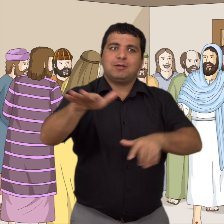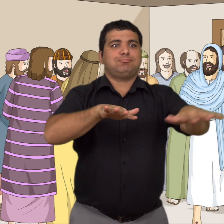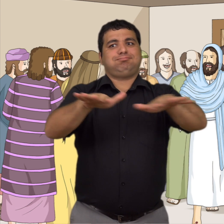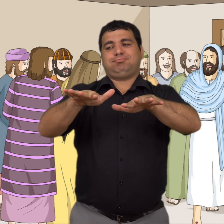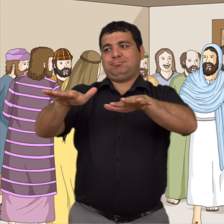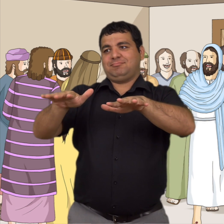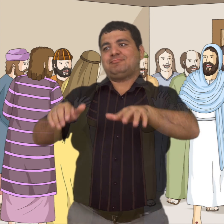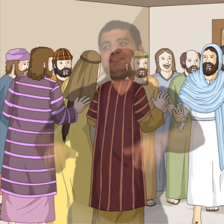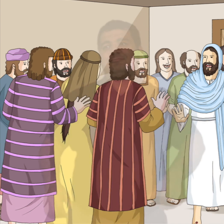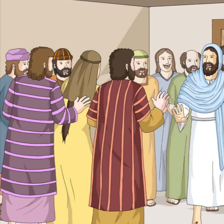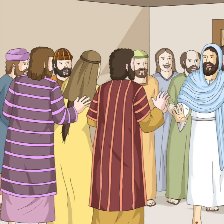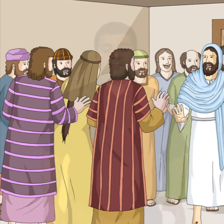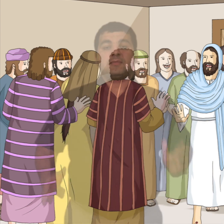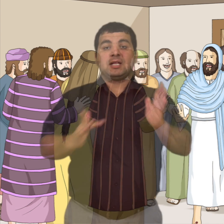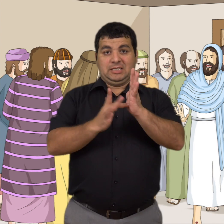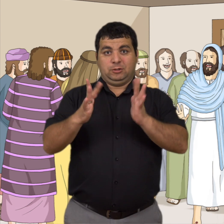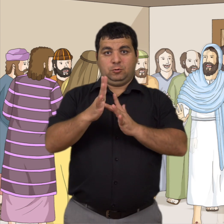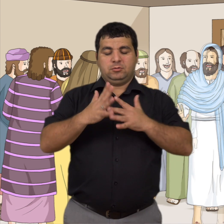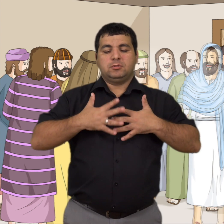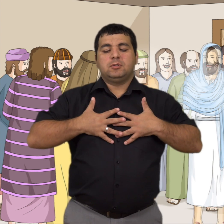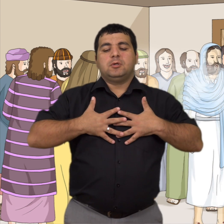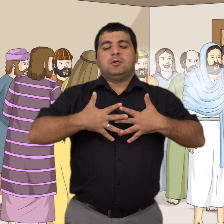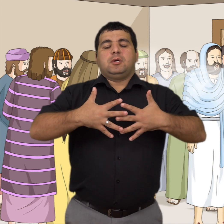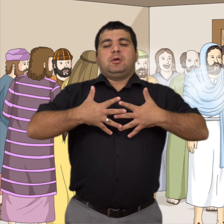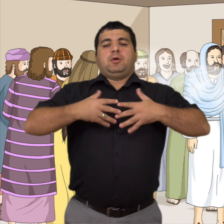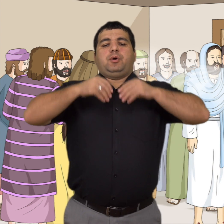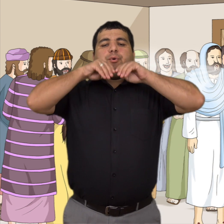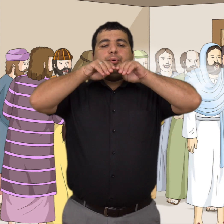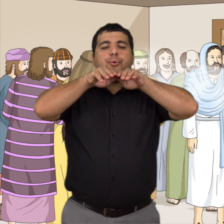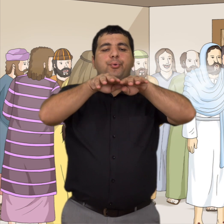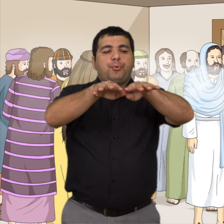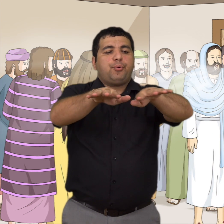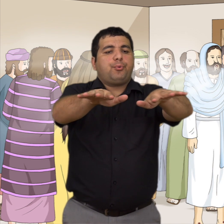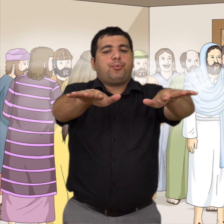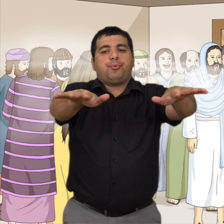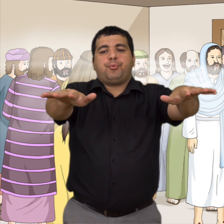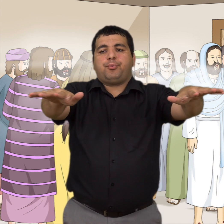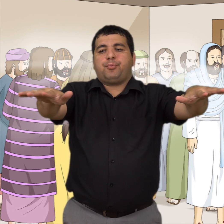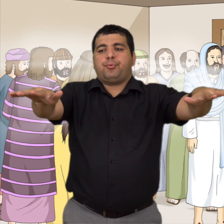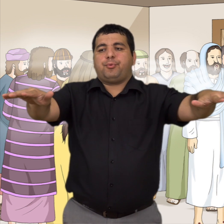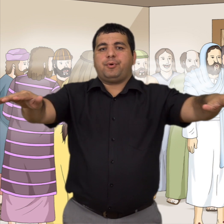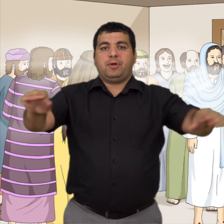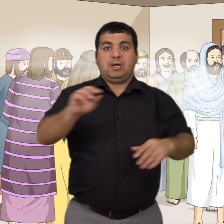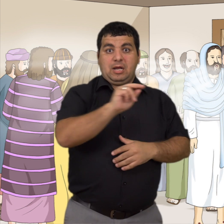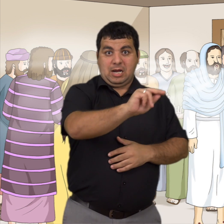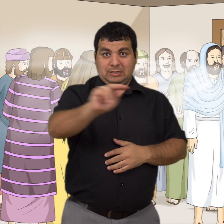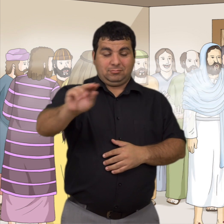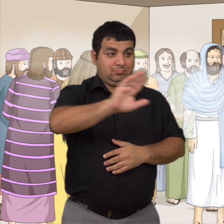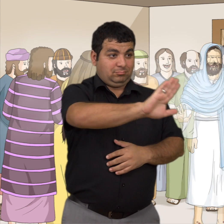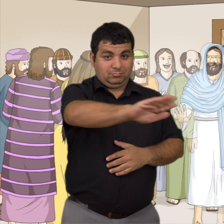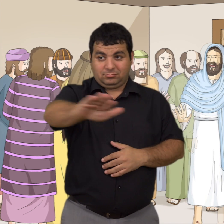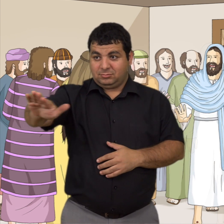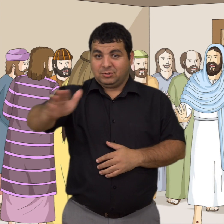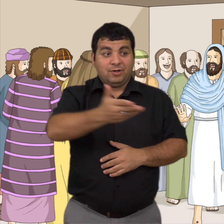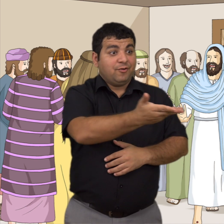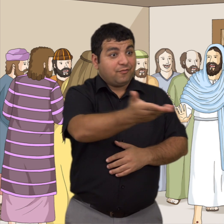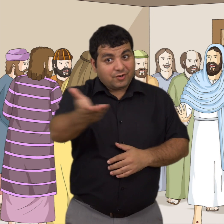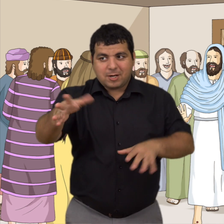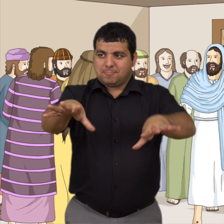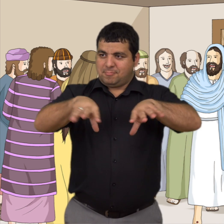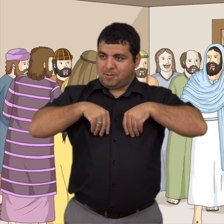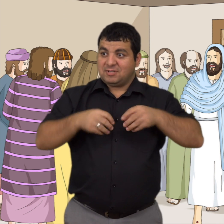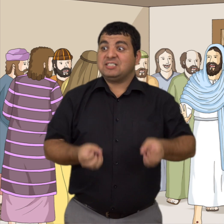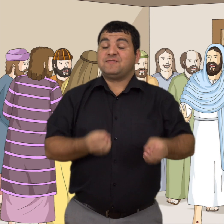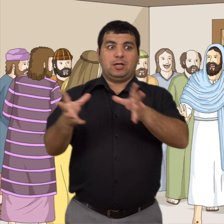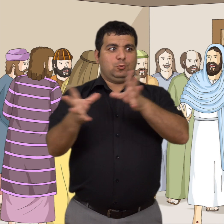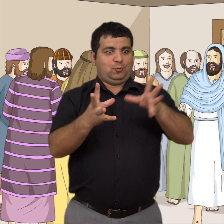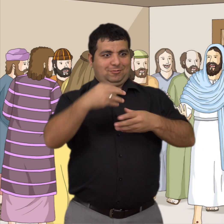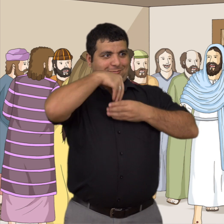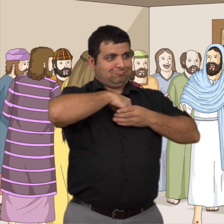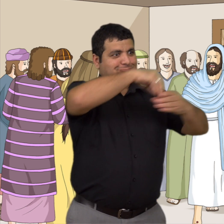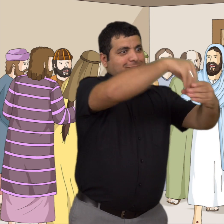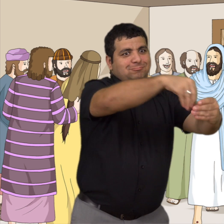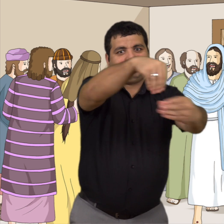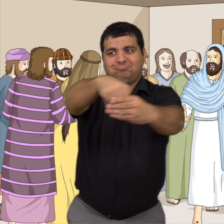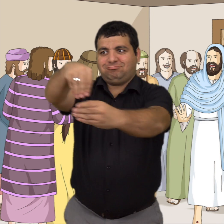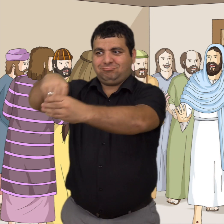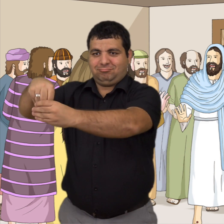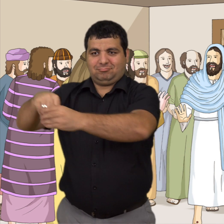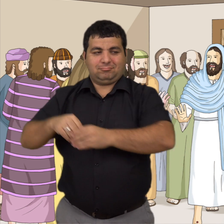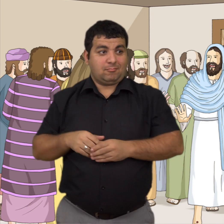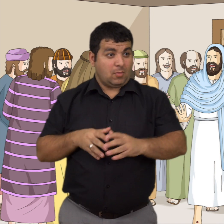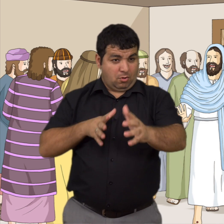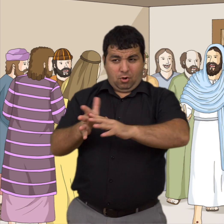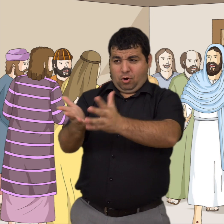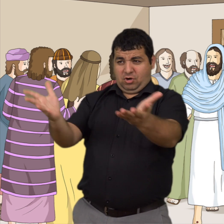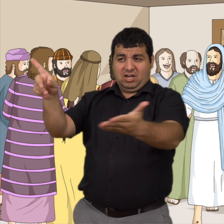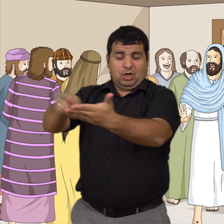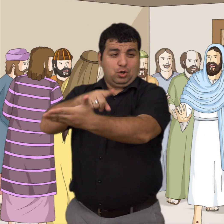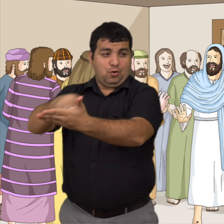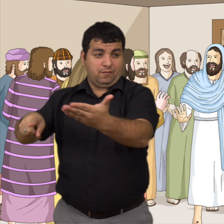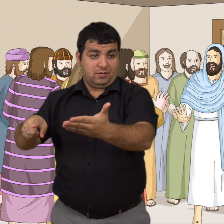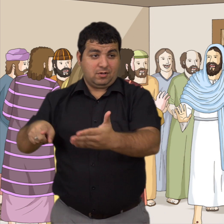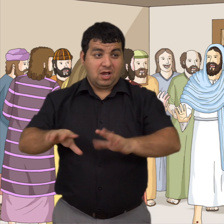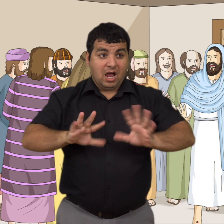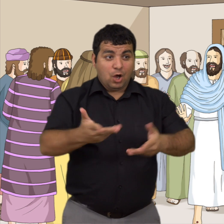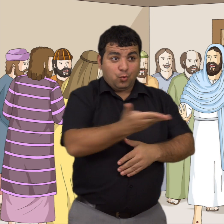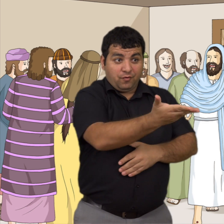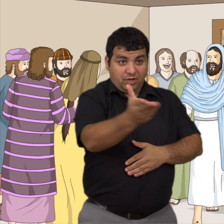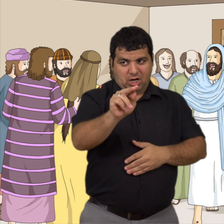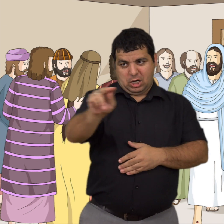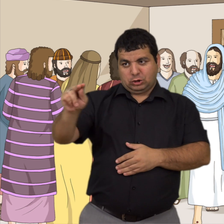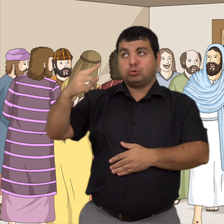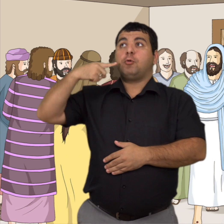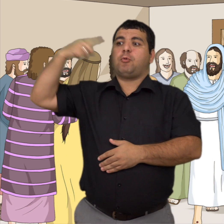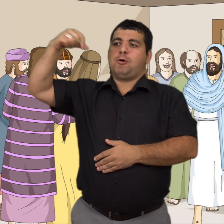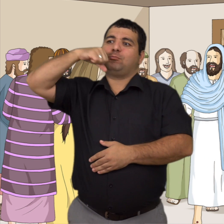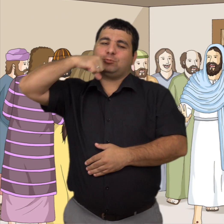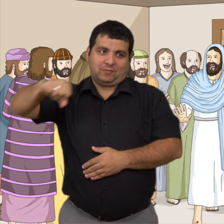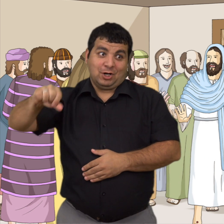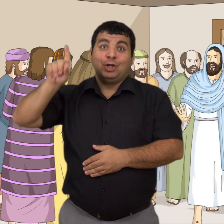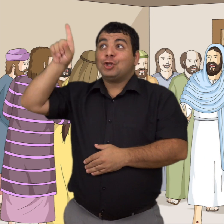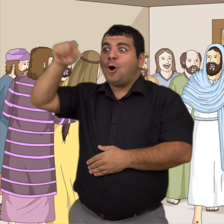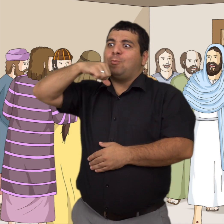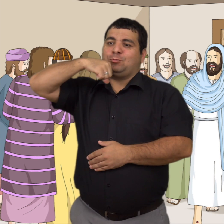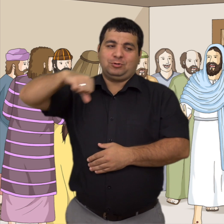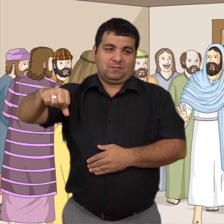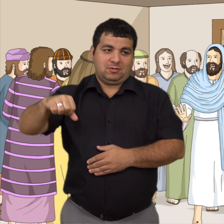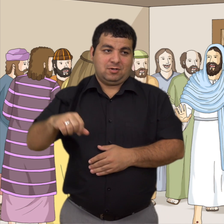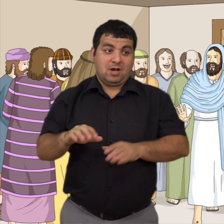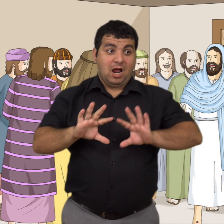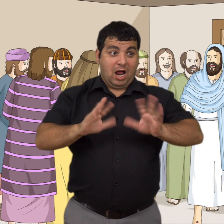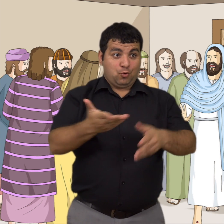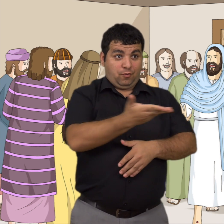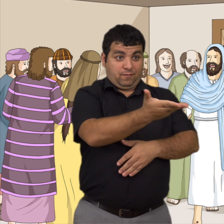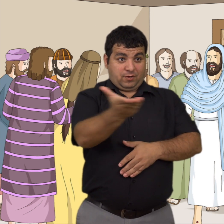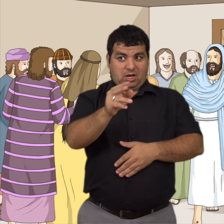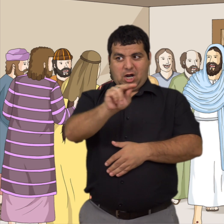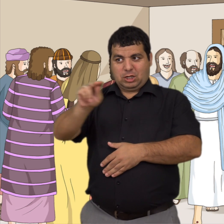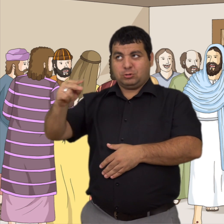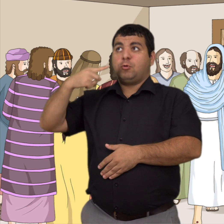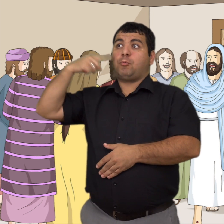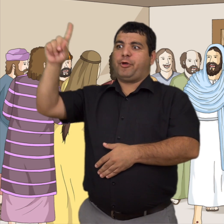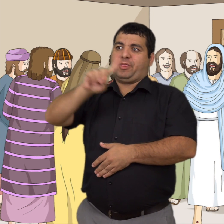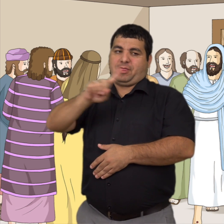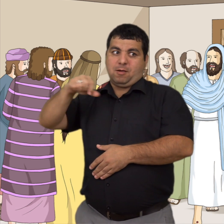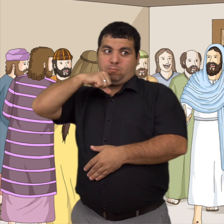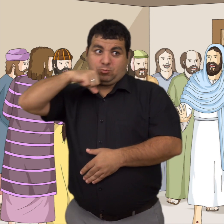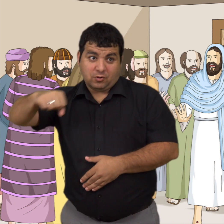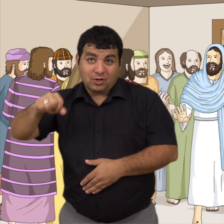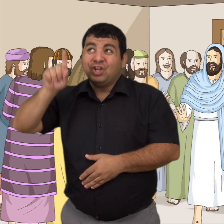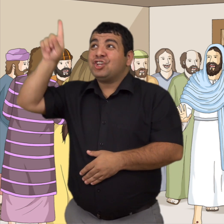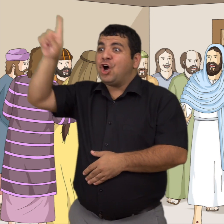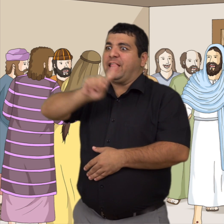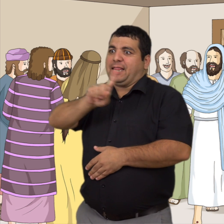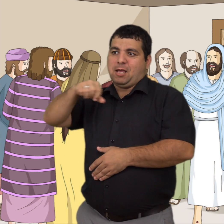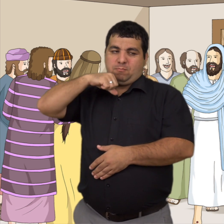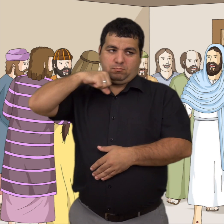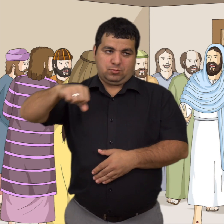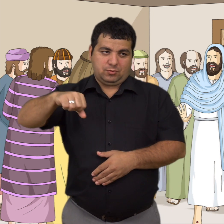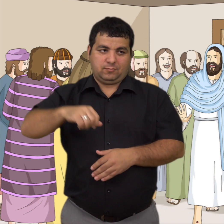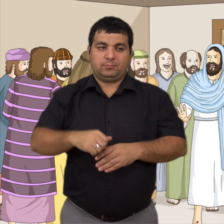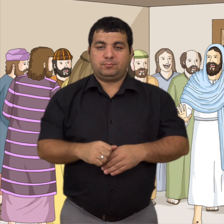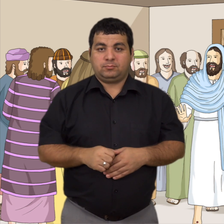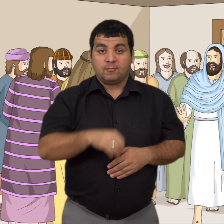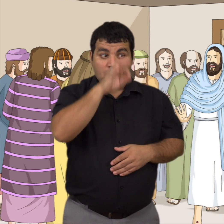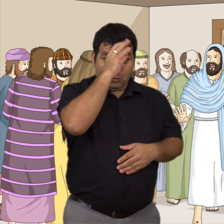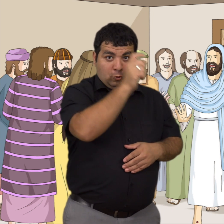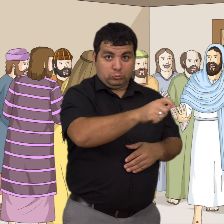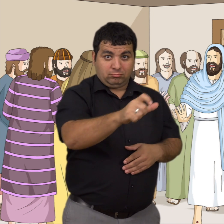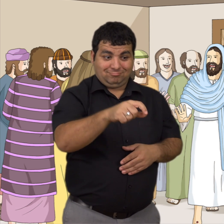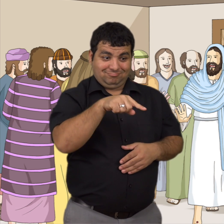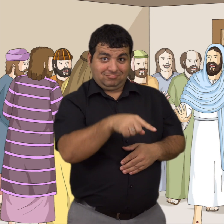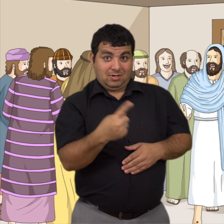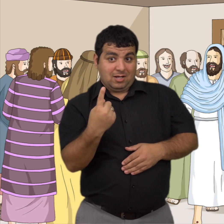When He had said this, He breathed on them and said, “Receive the Holy Spirit. If you forgive anyone his sins, they are forgiven;